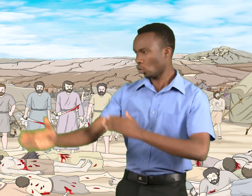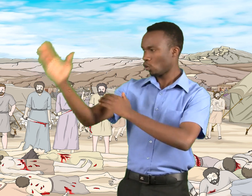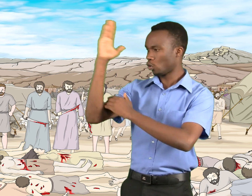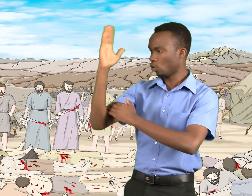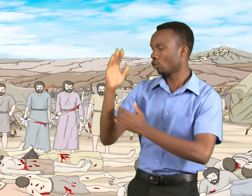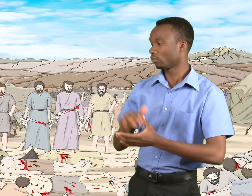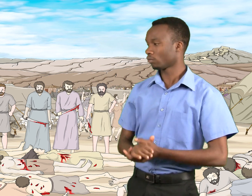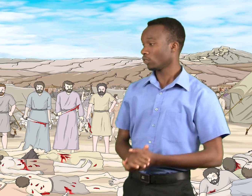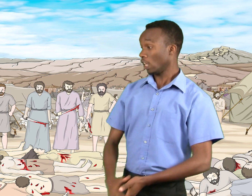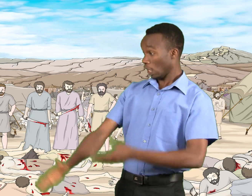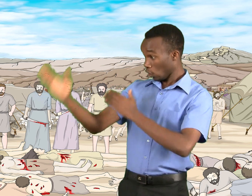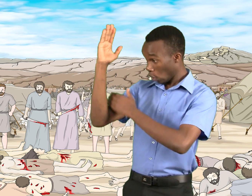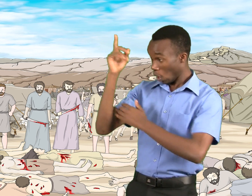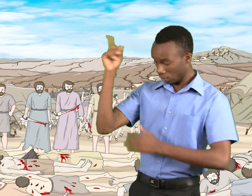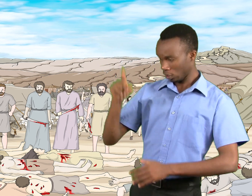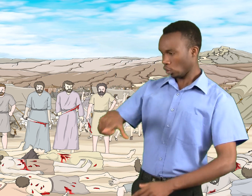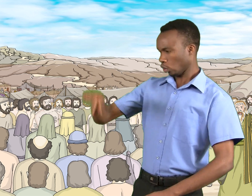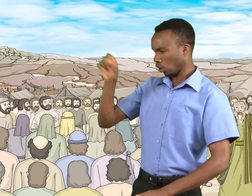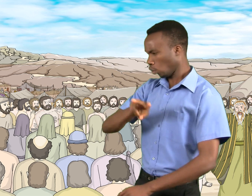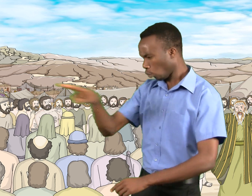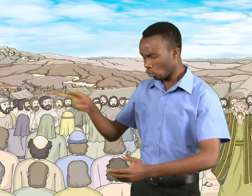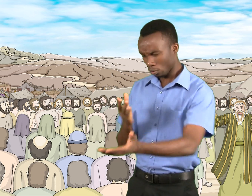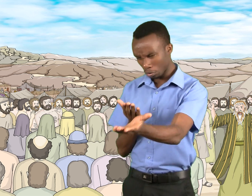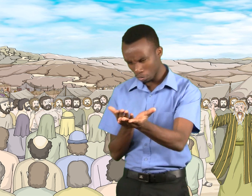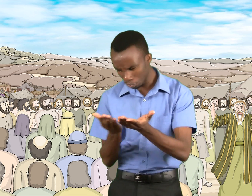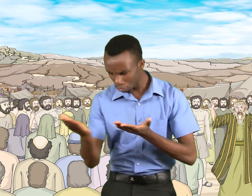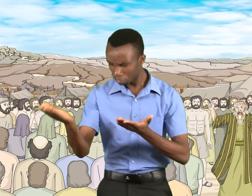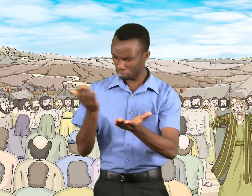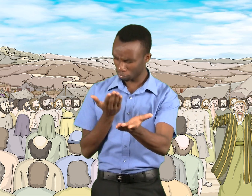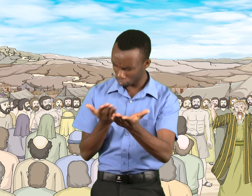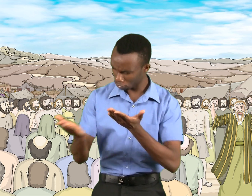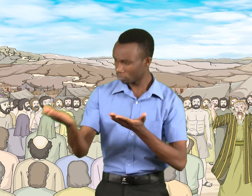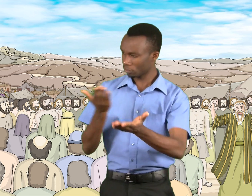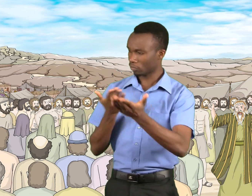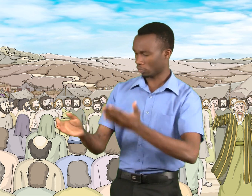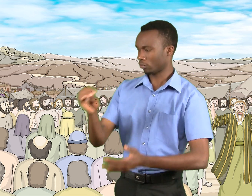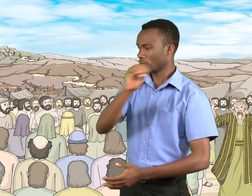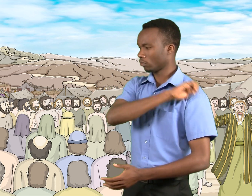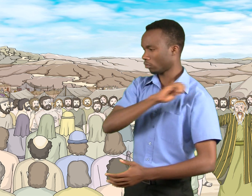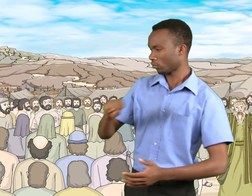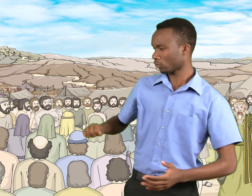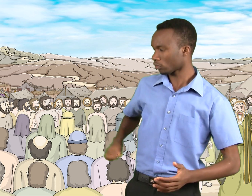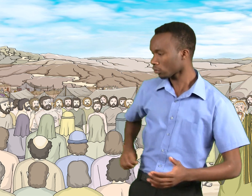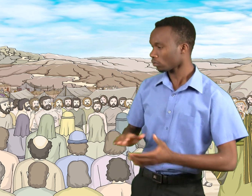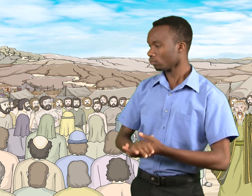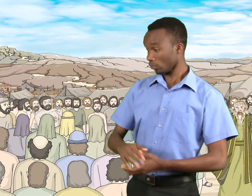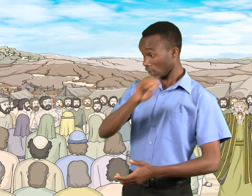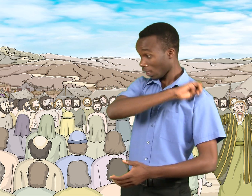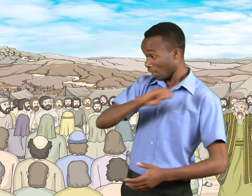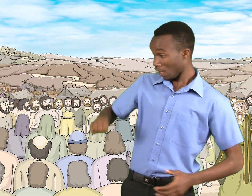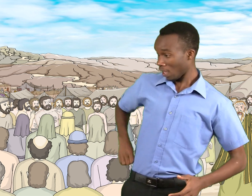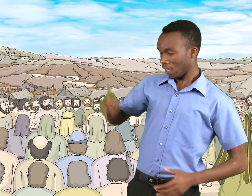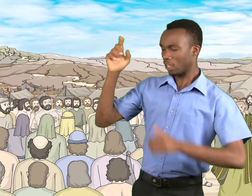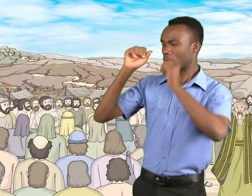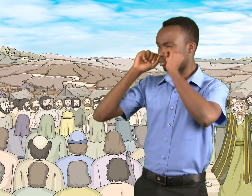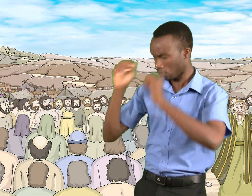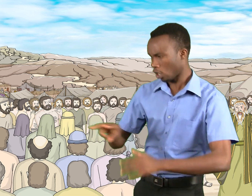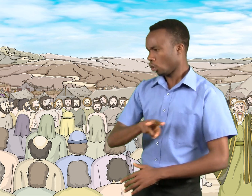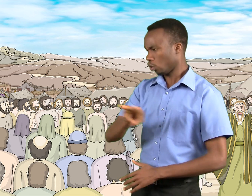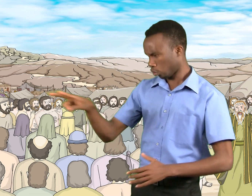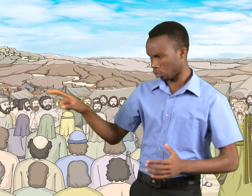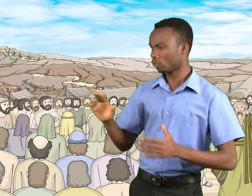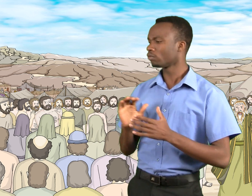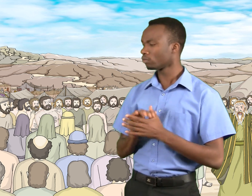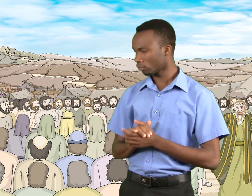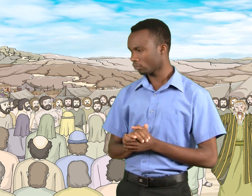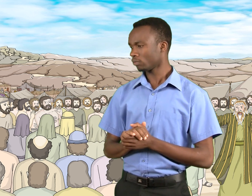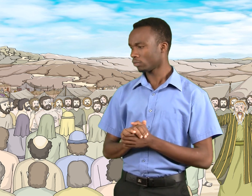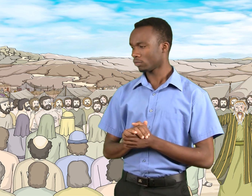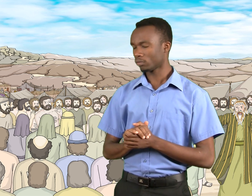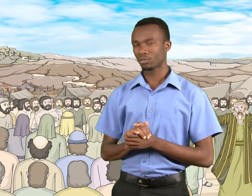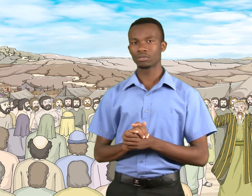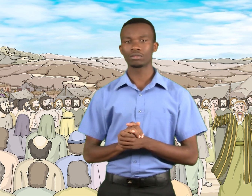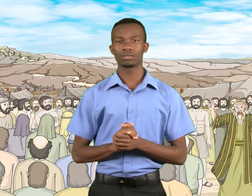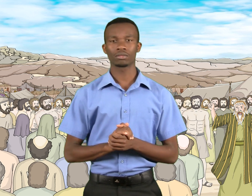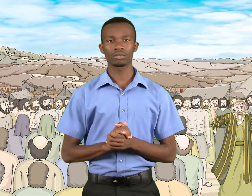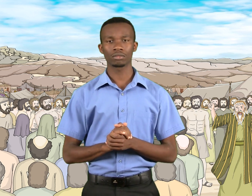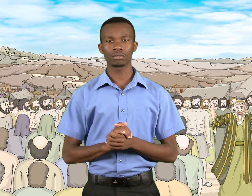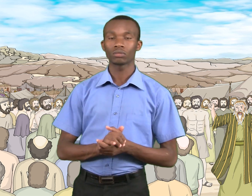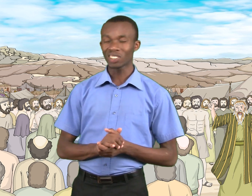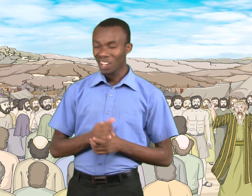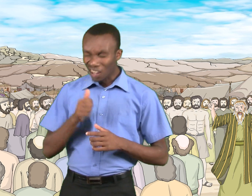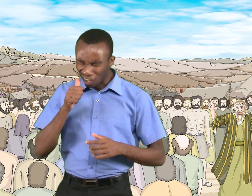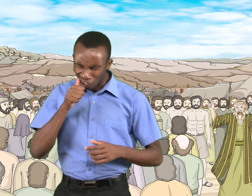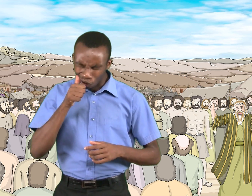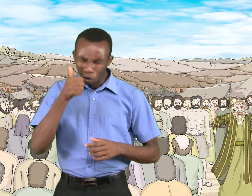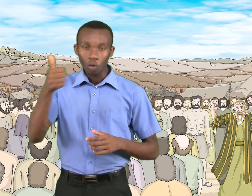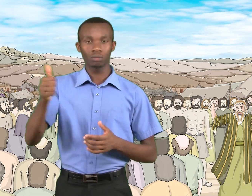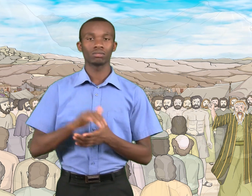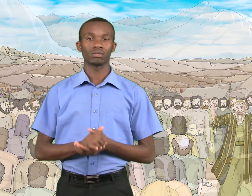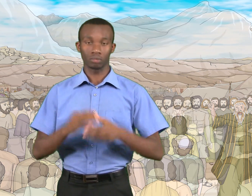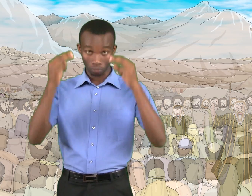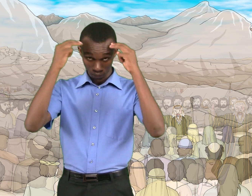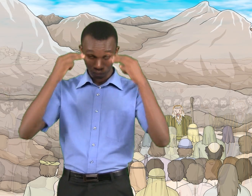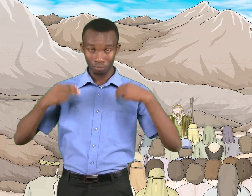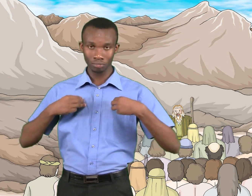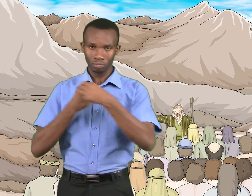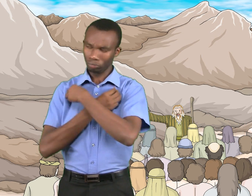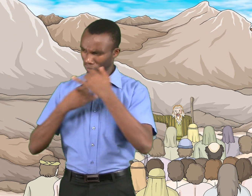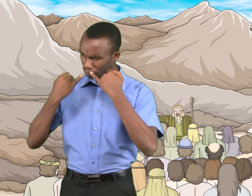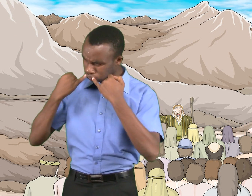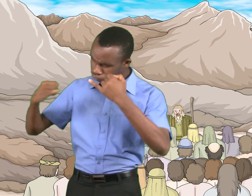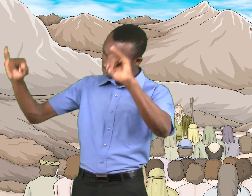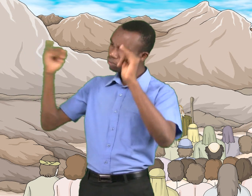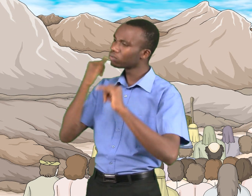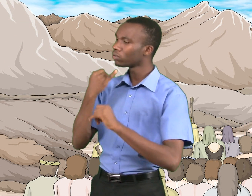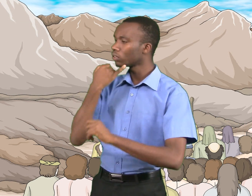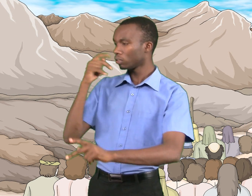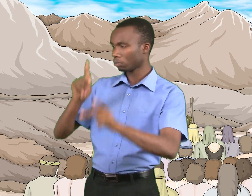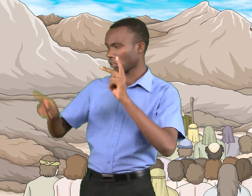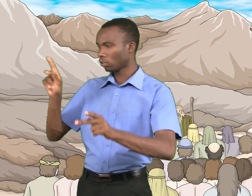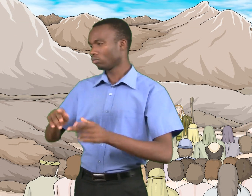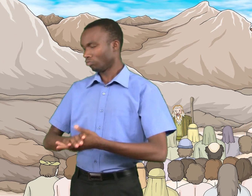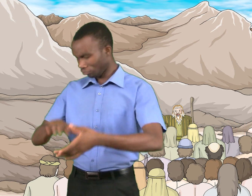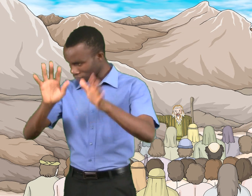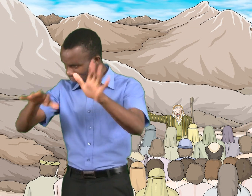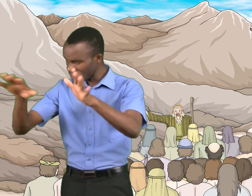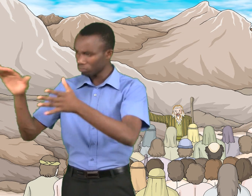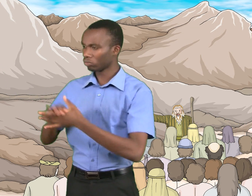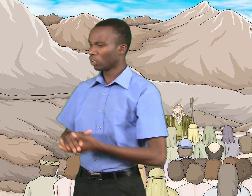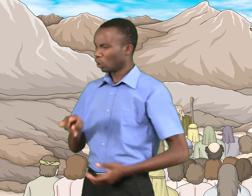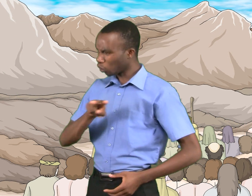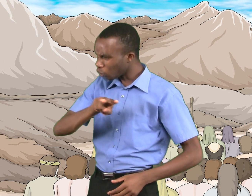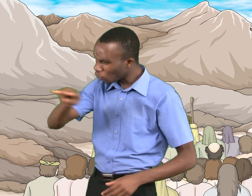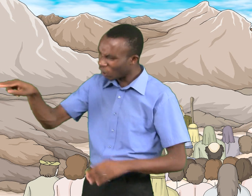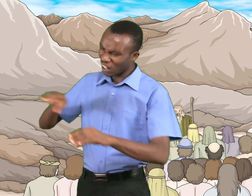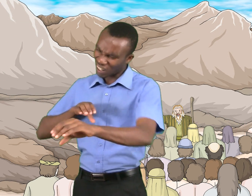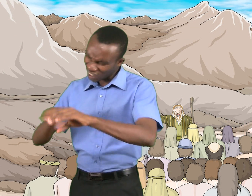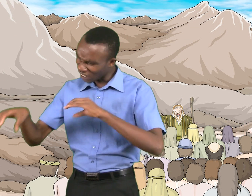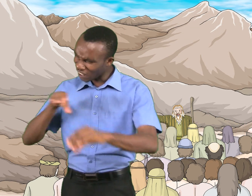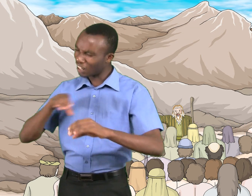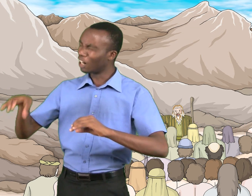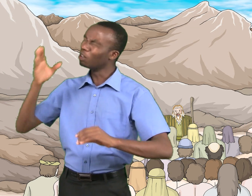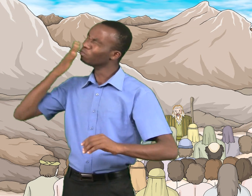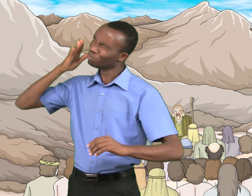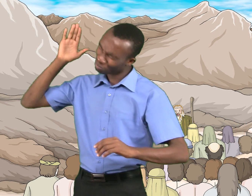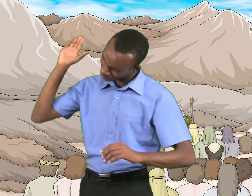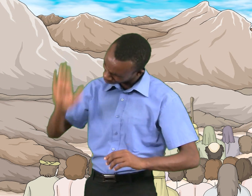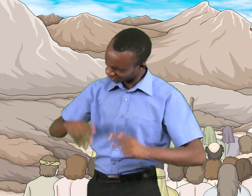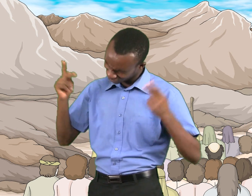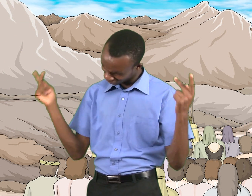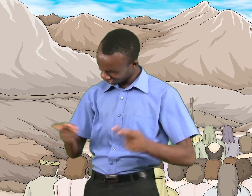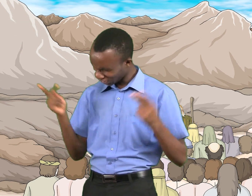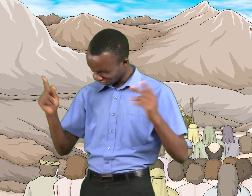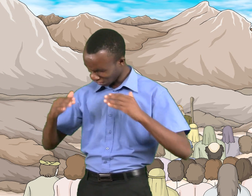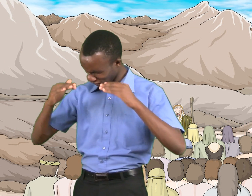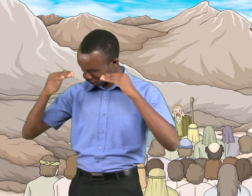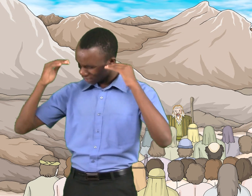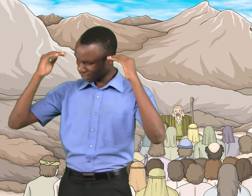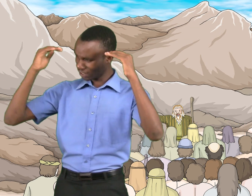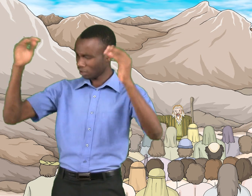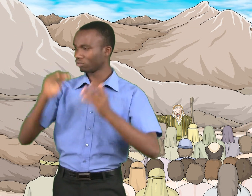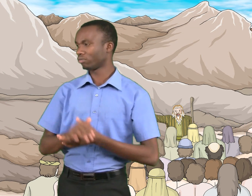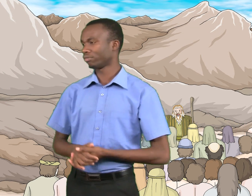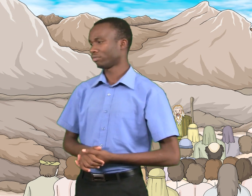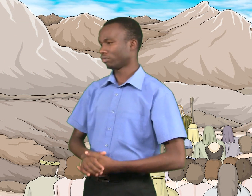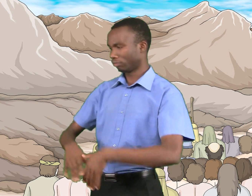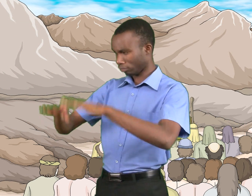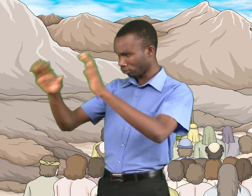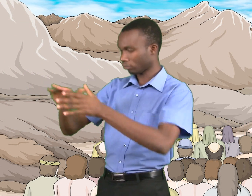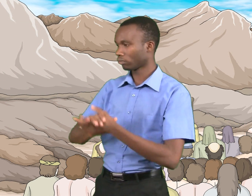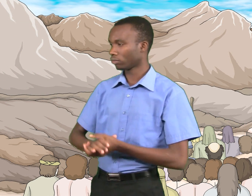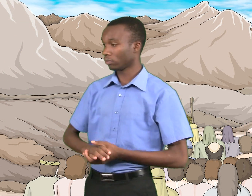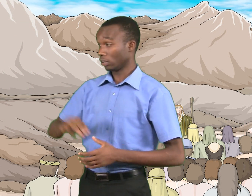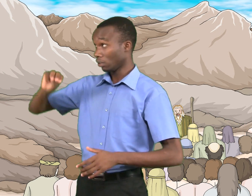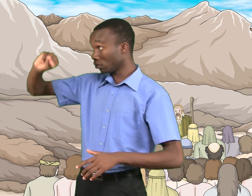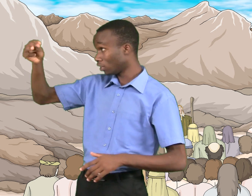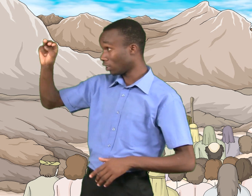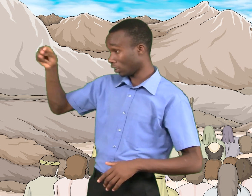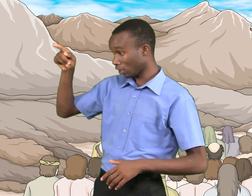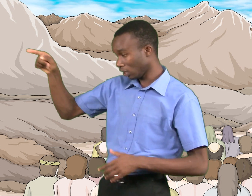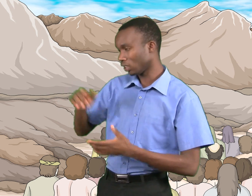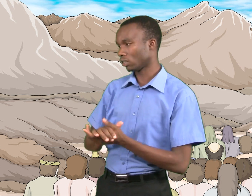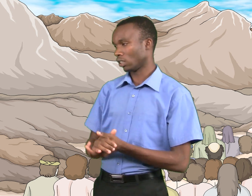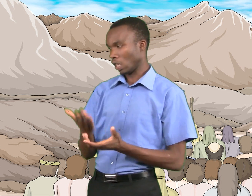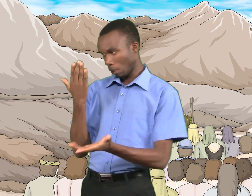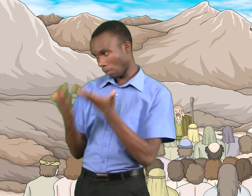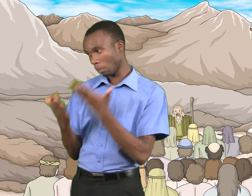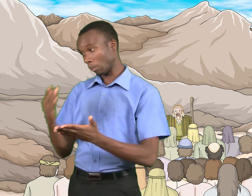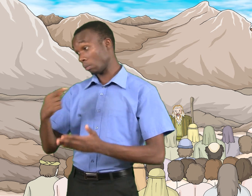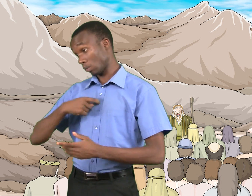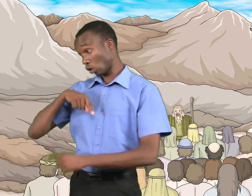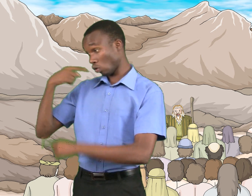Afterward, Moses said, “Today you have been ordained for service to the LORD, since each man went against his son and his brother; so the LORD has bestowed a blessing on you this day.”